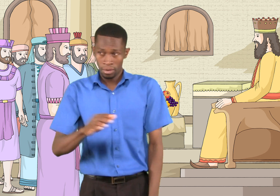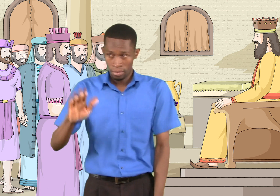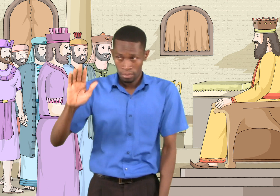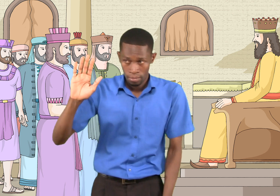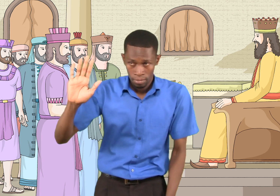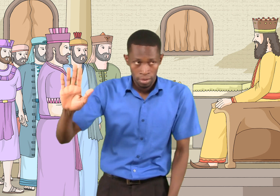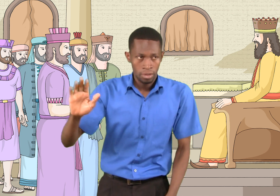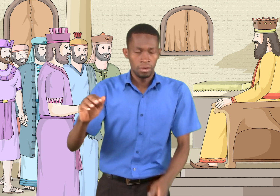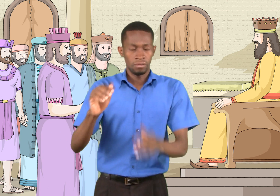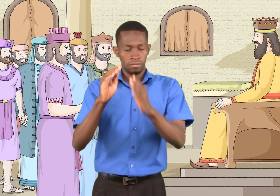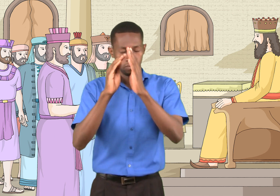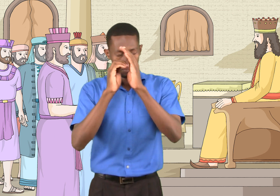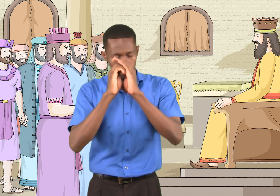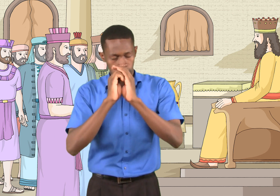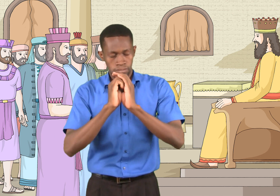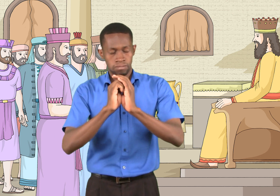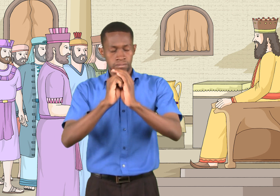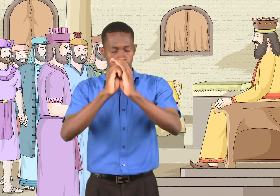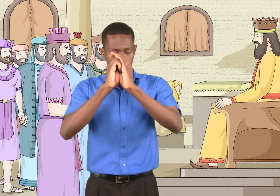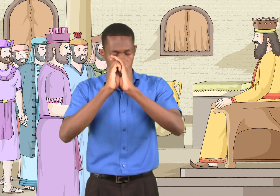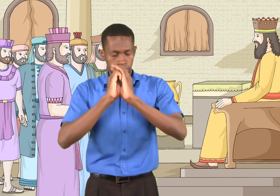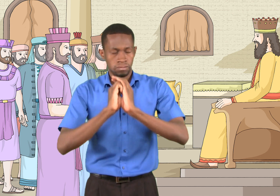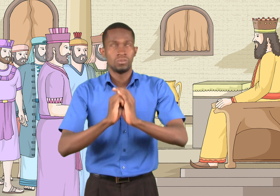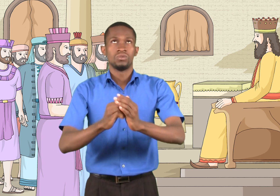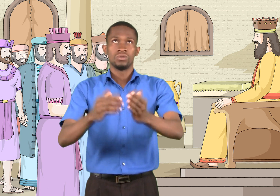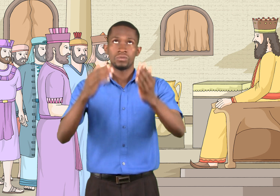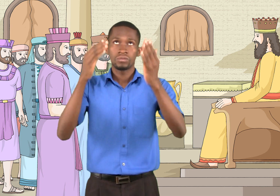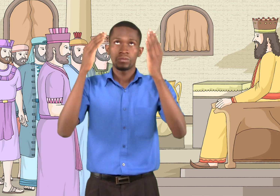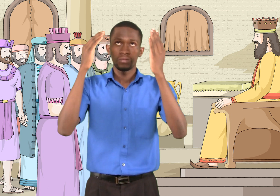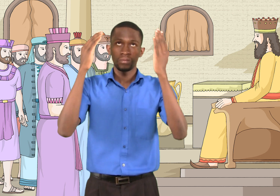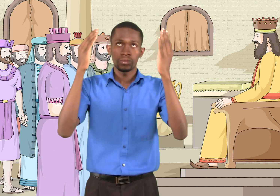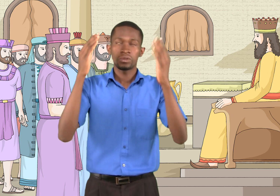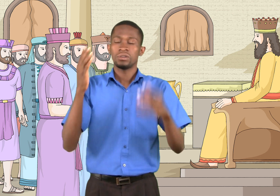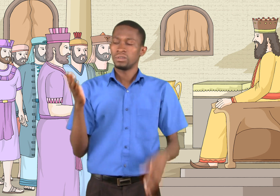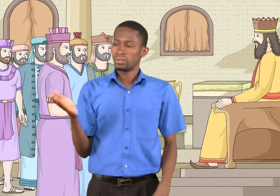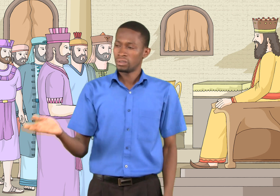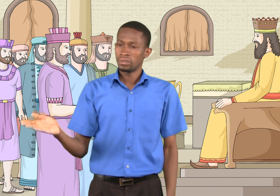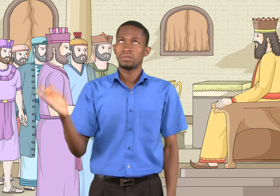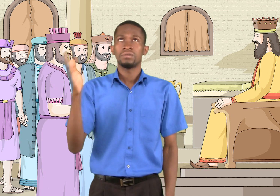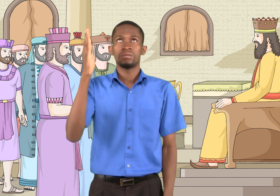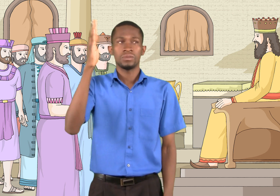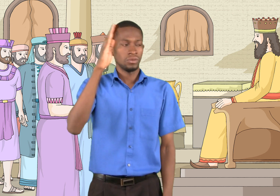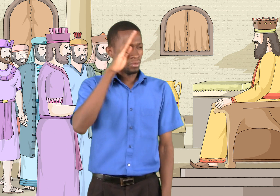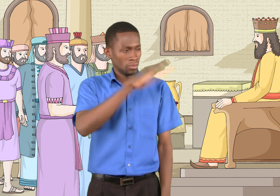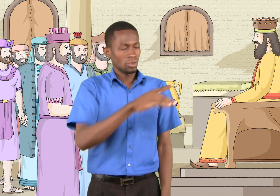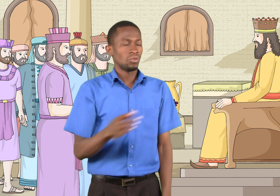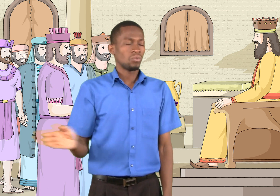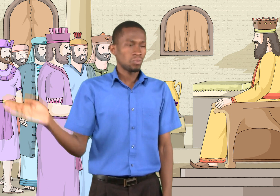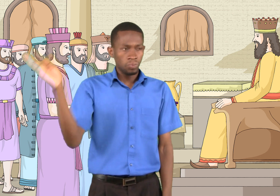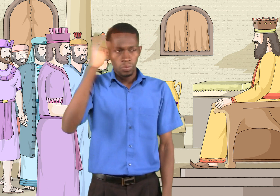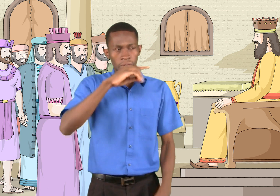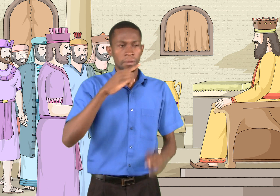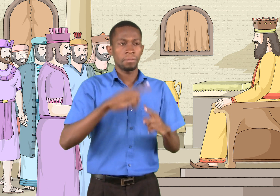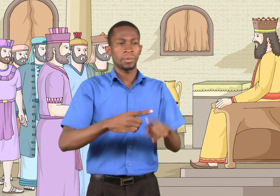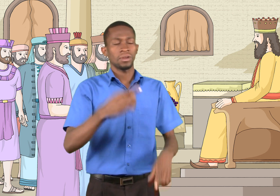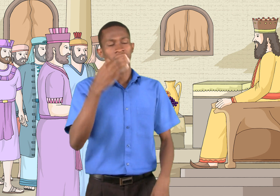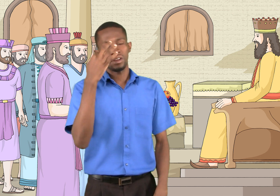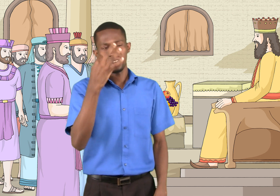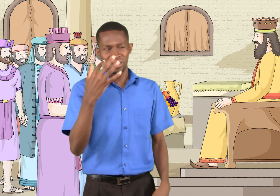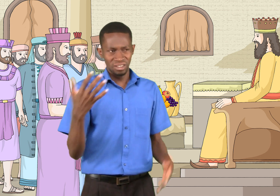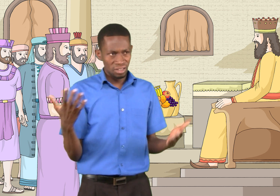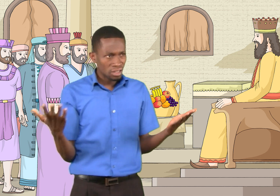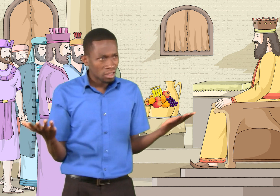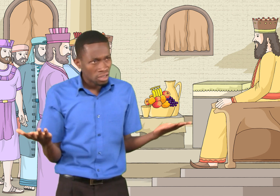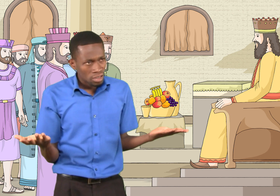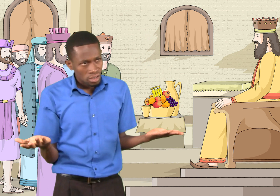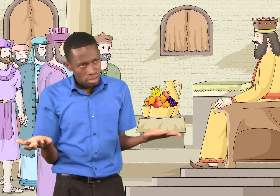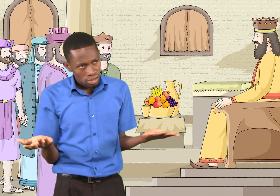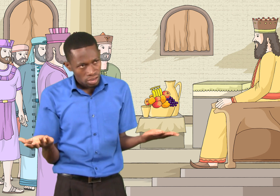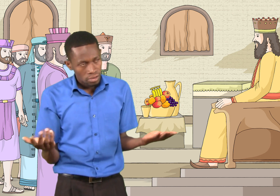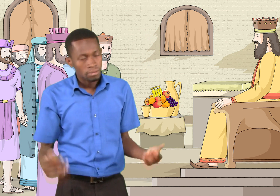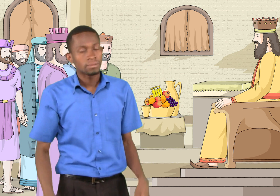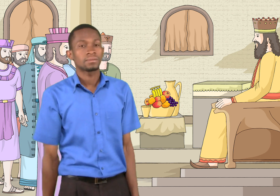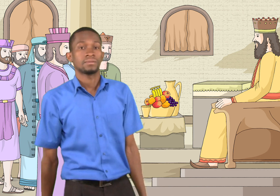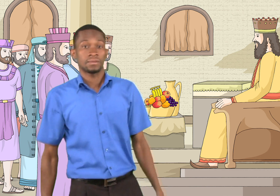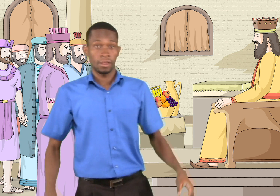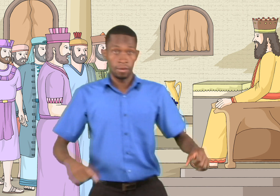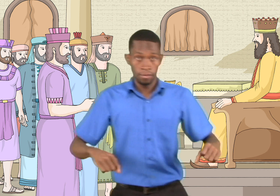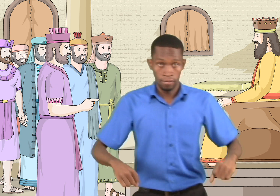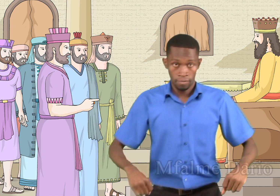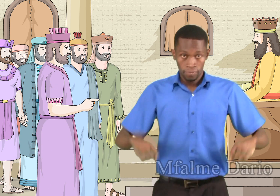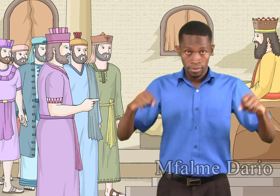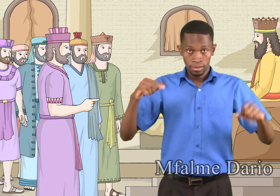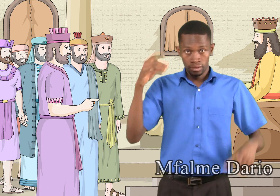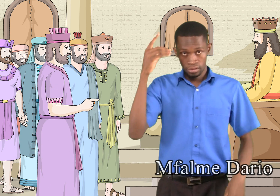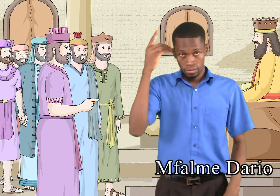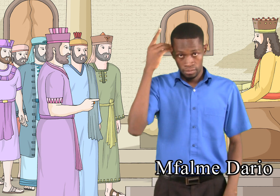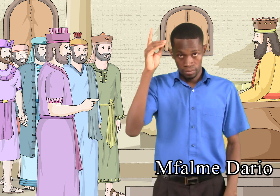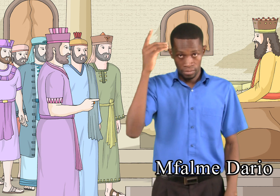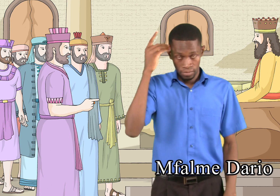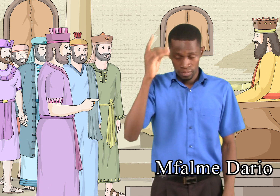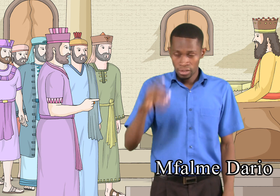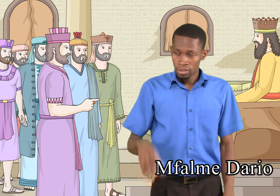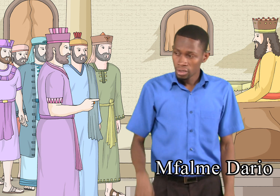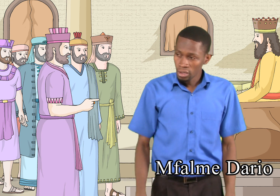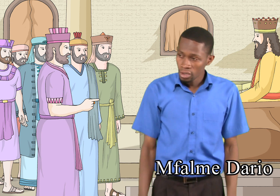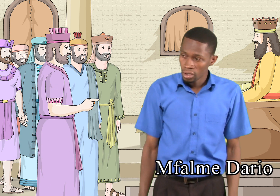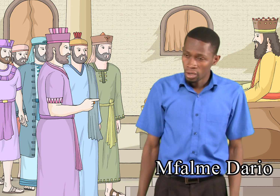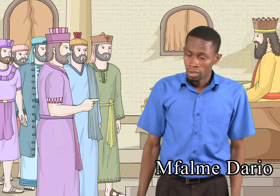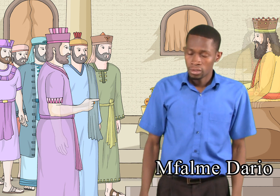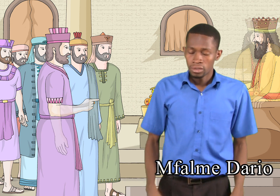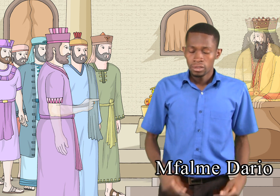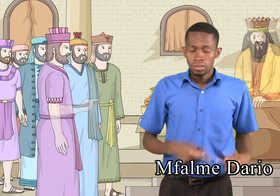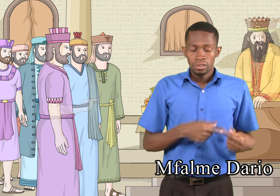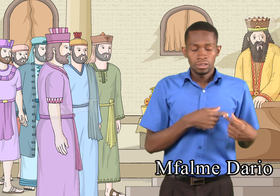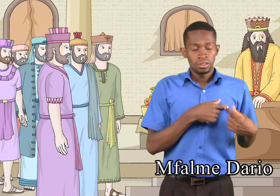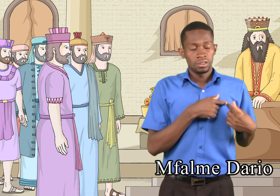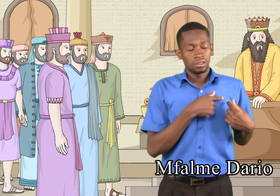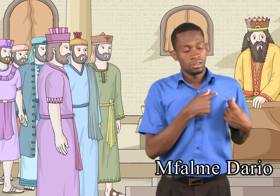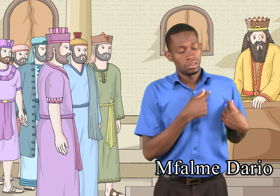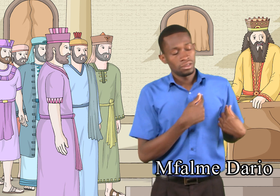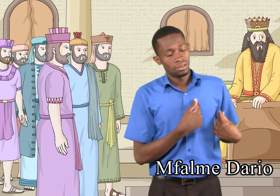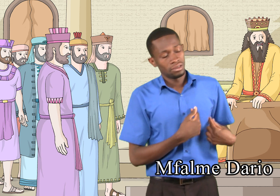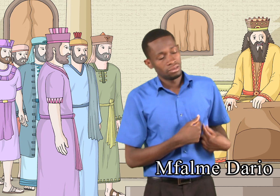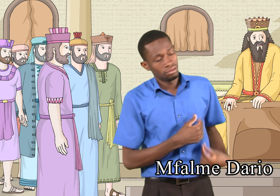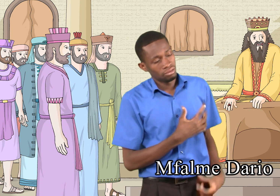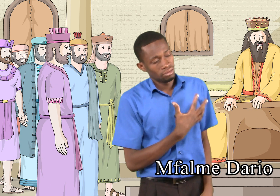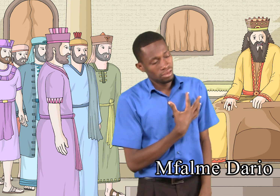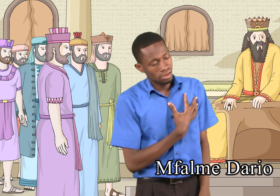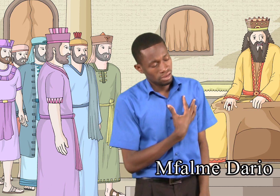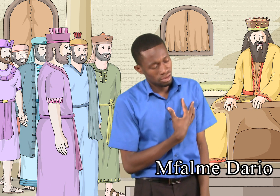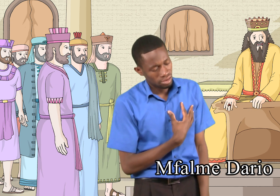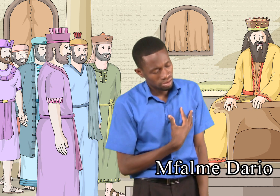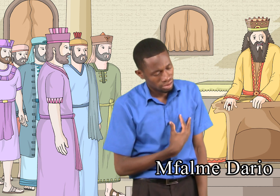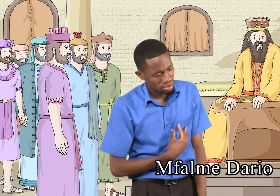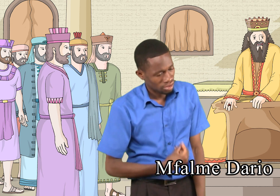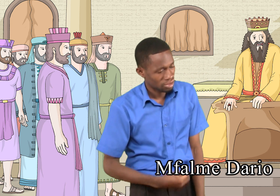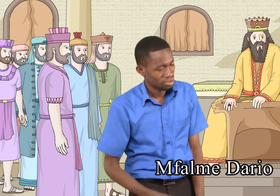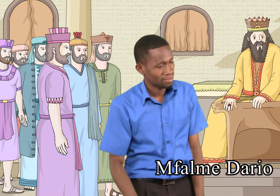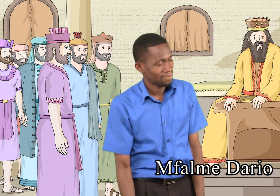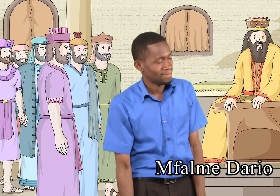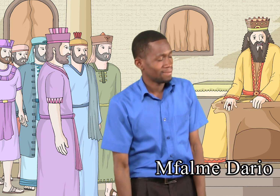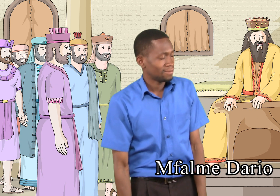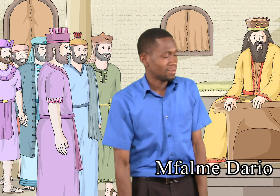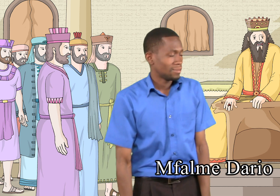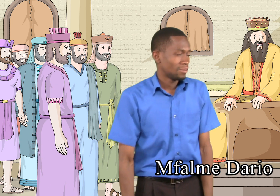He still makes his petition three times a day.”